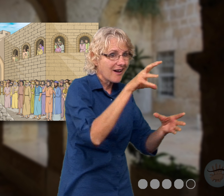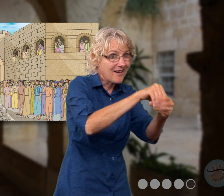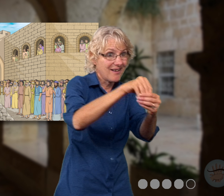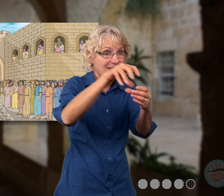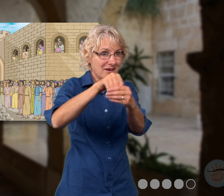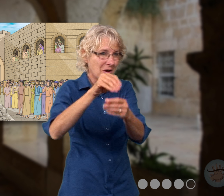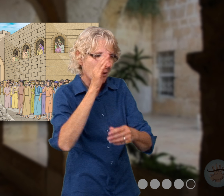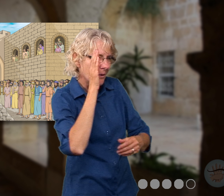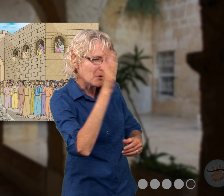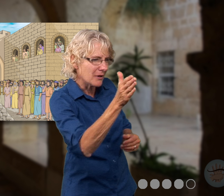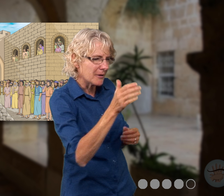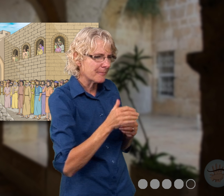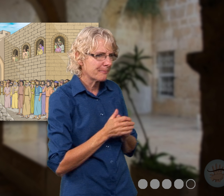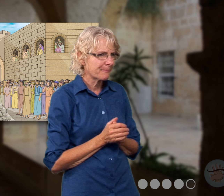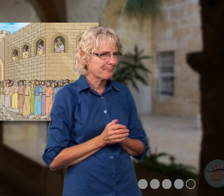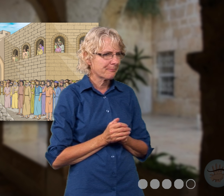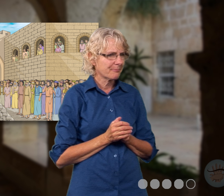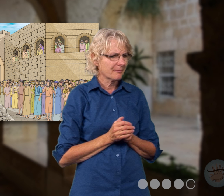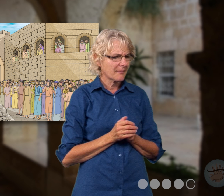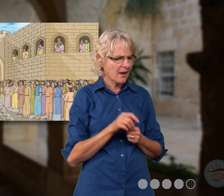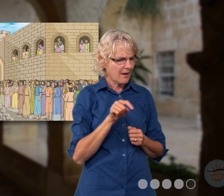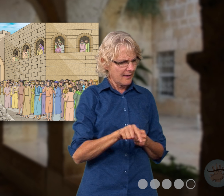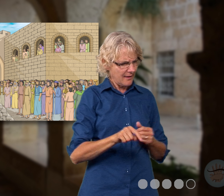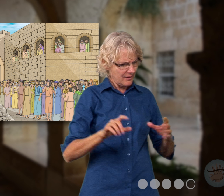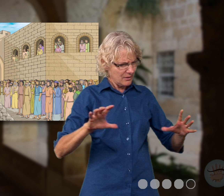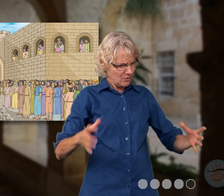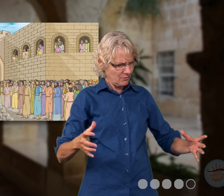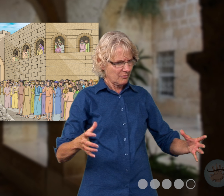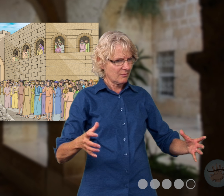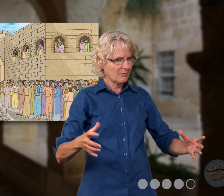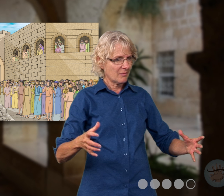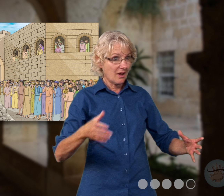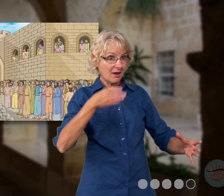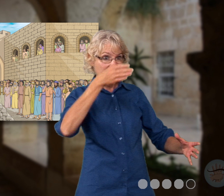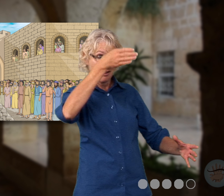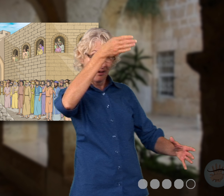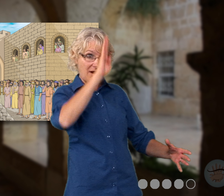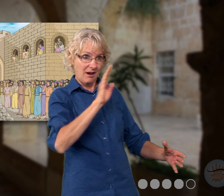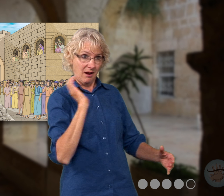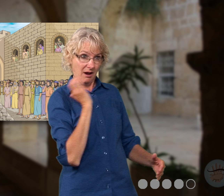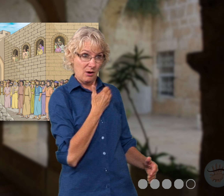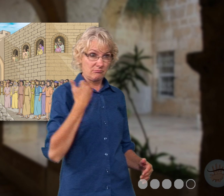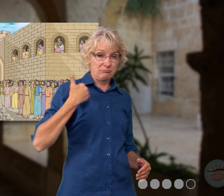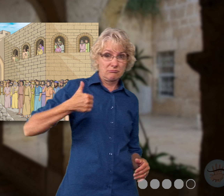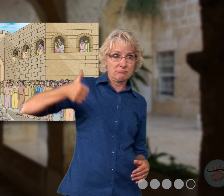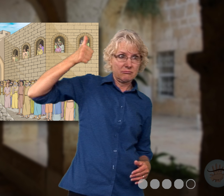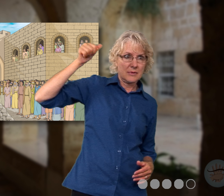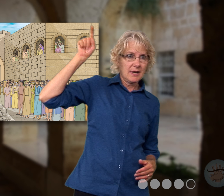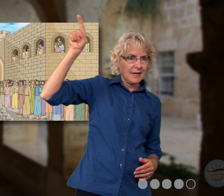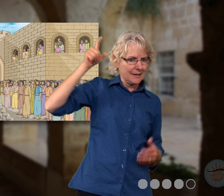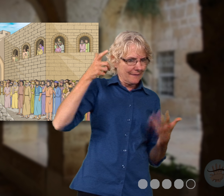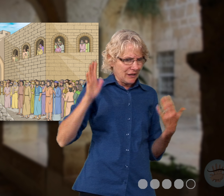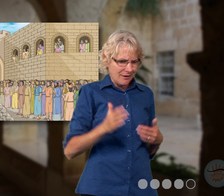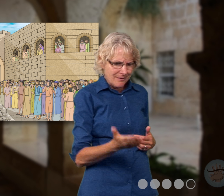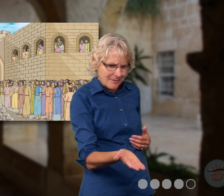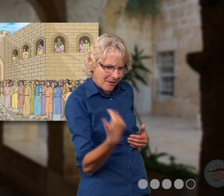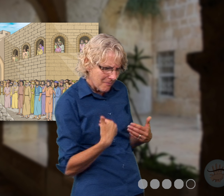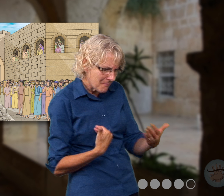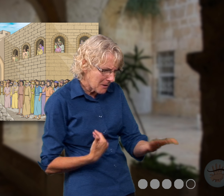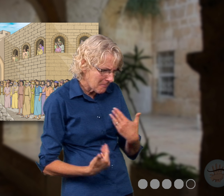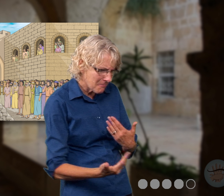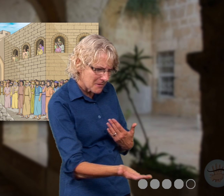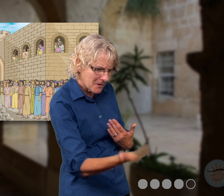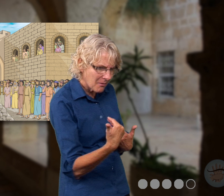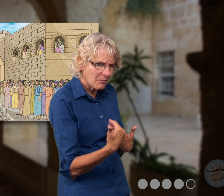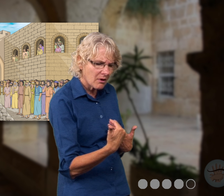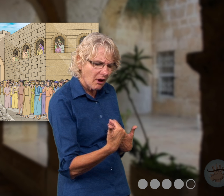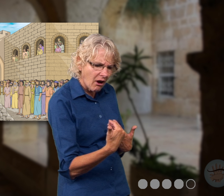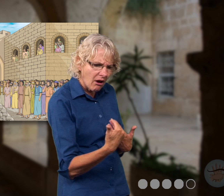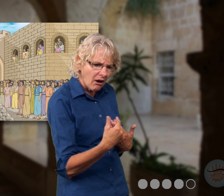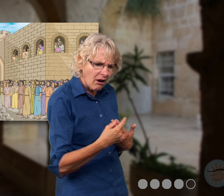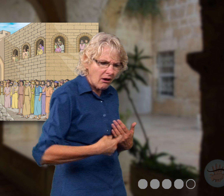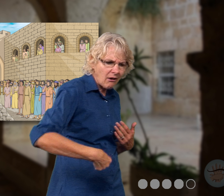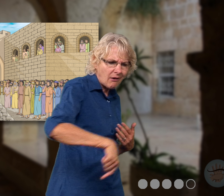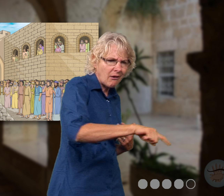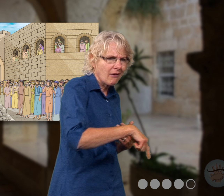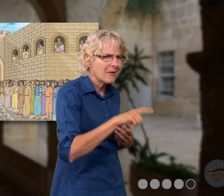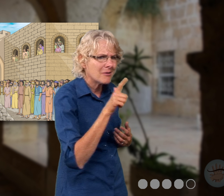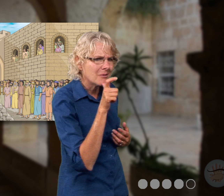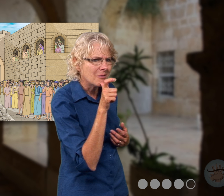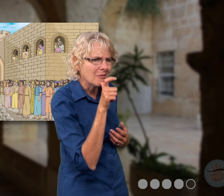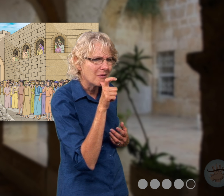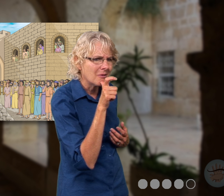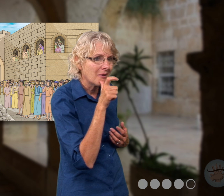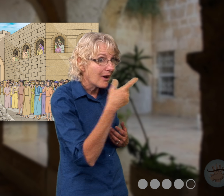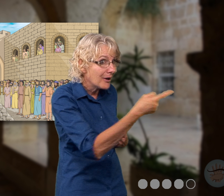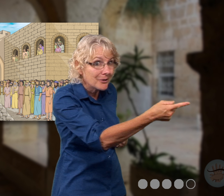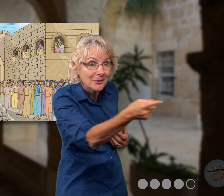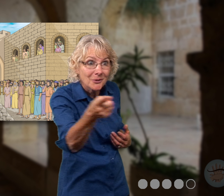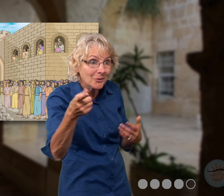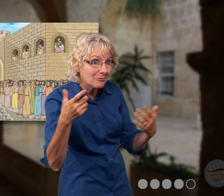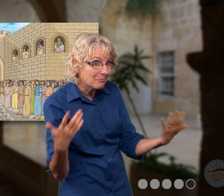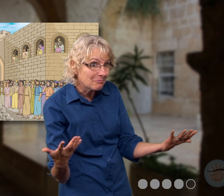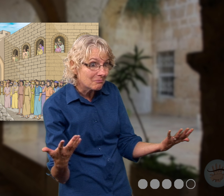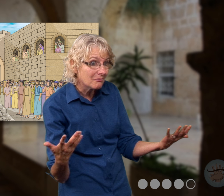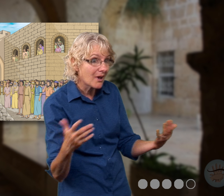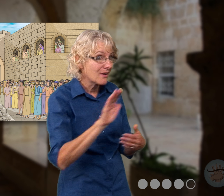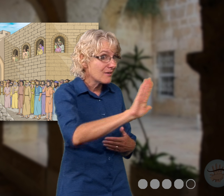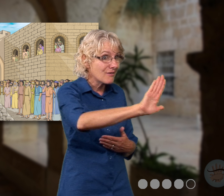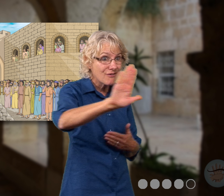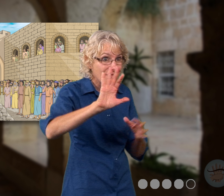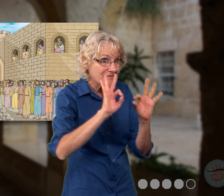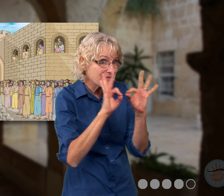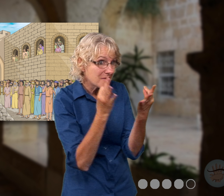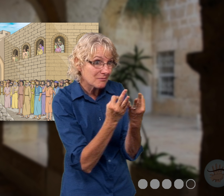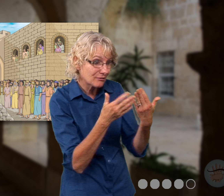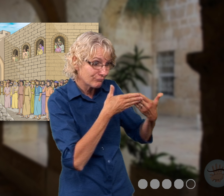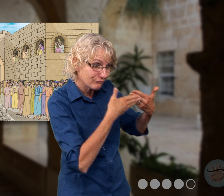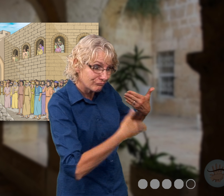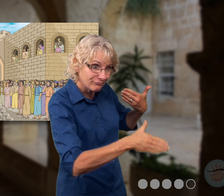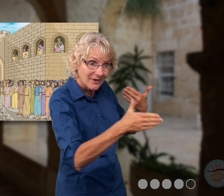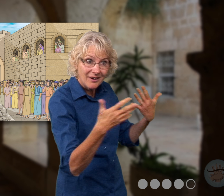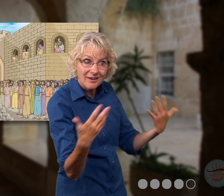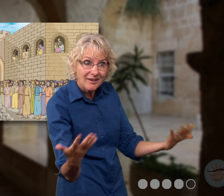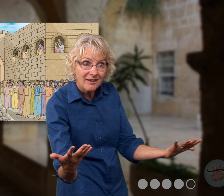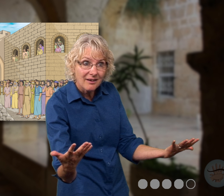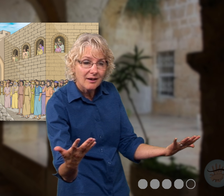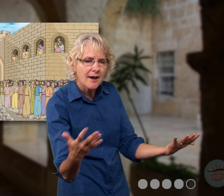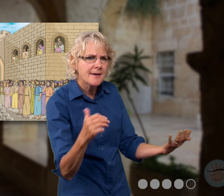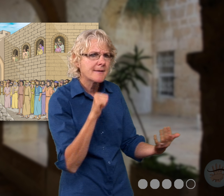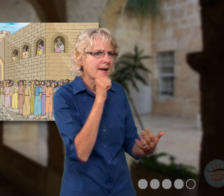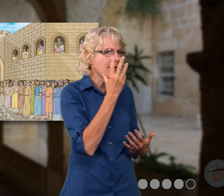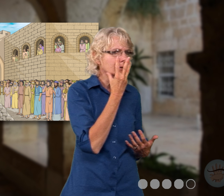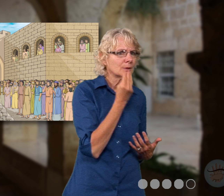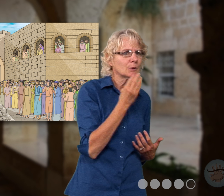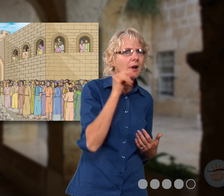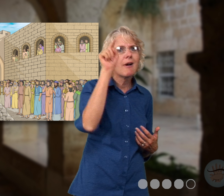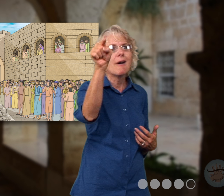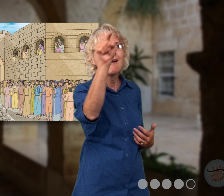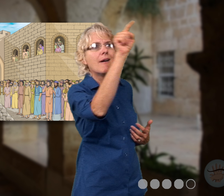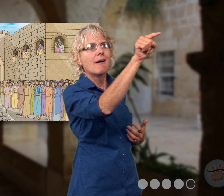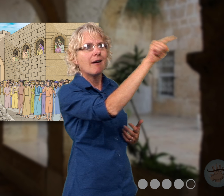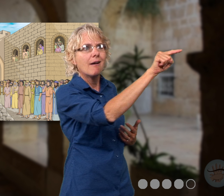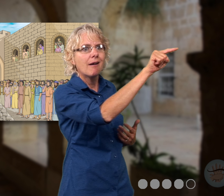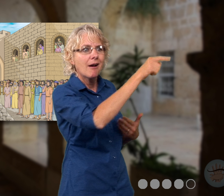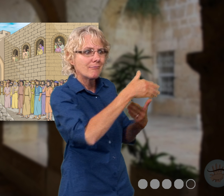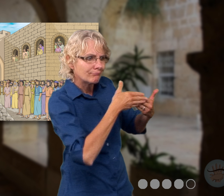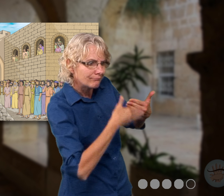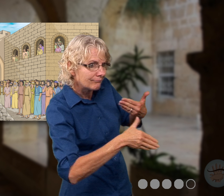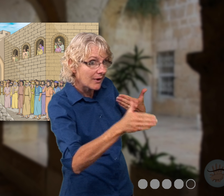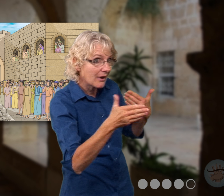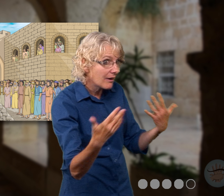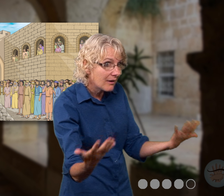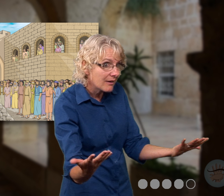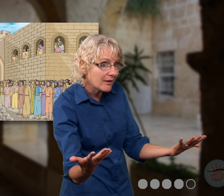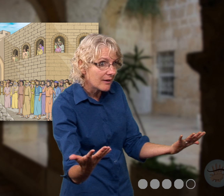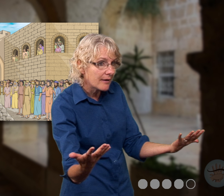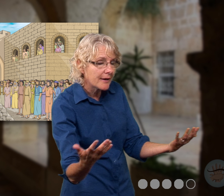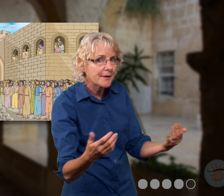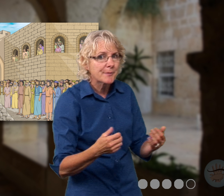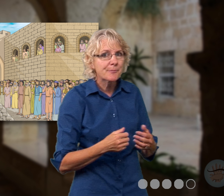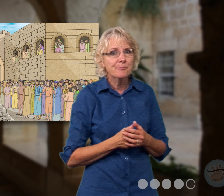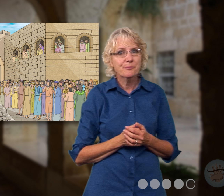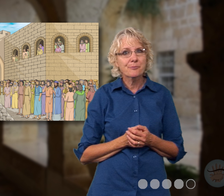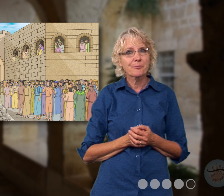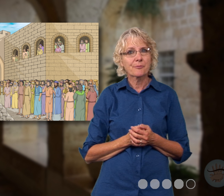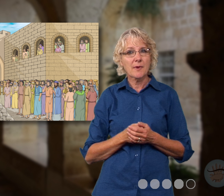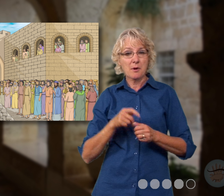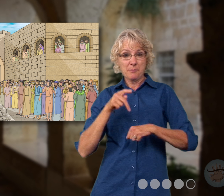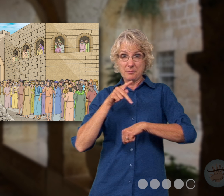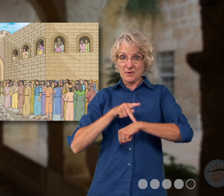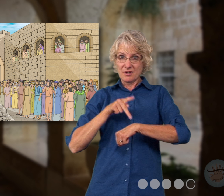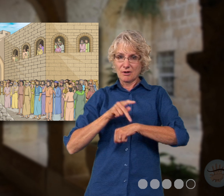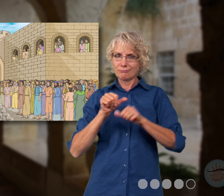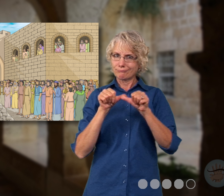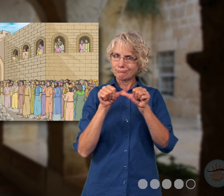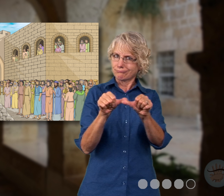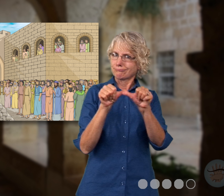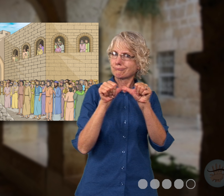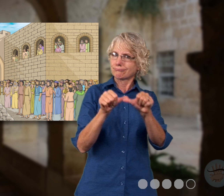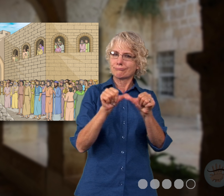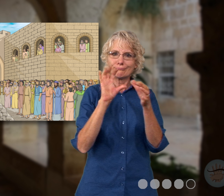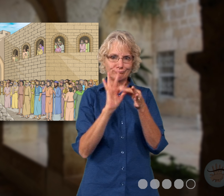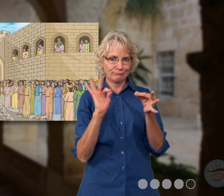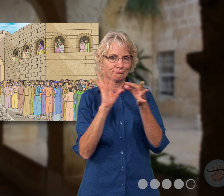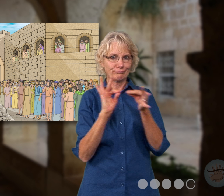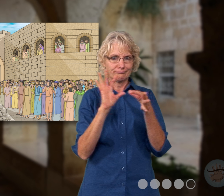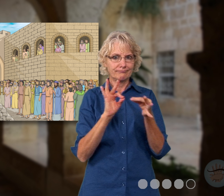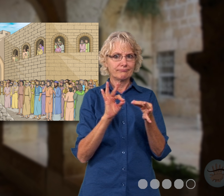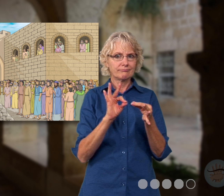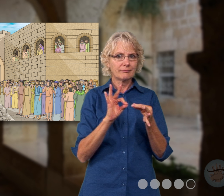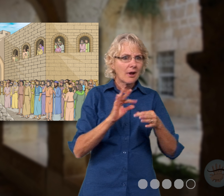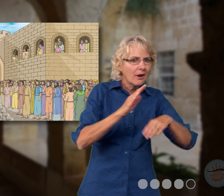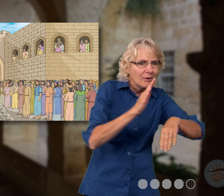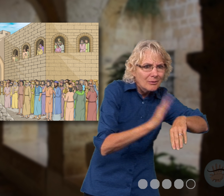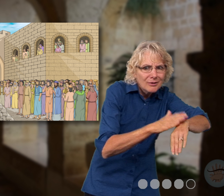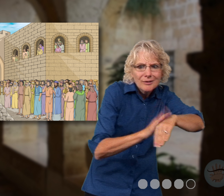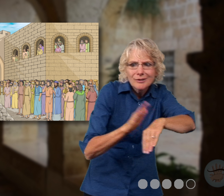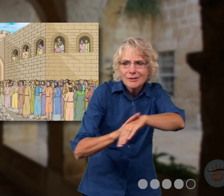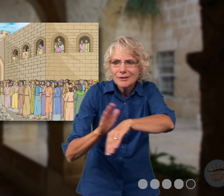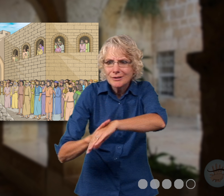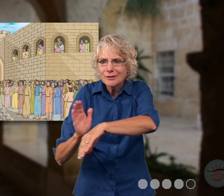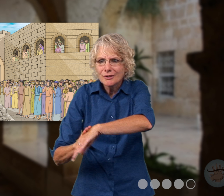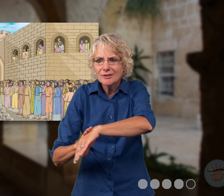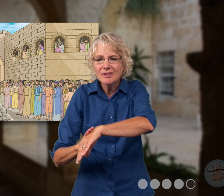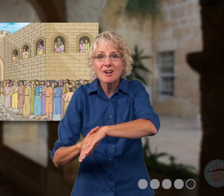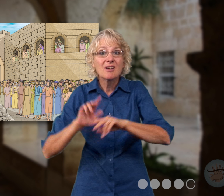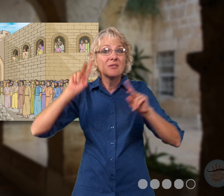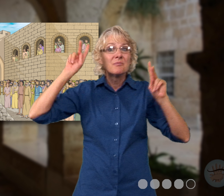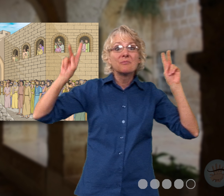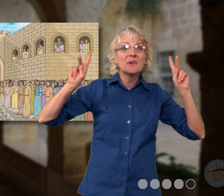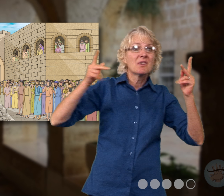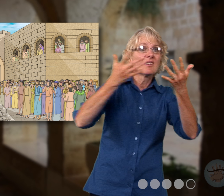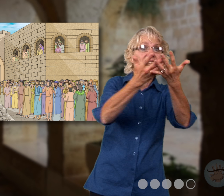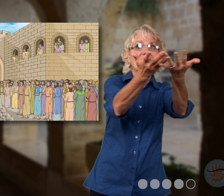This promise belongs to you and your children and to all who are far off—to all whom the Lord our God will call to Himself.”